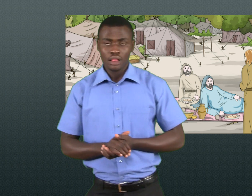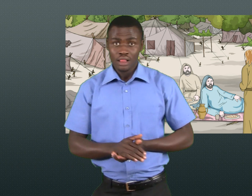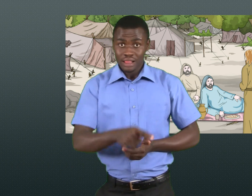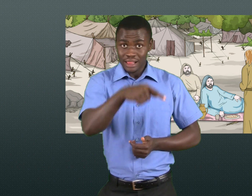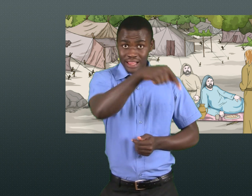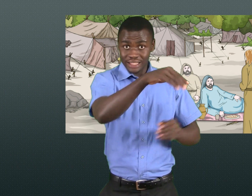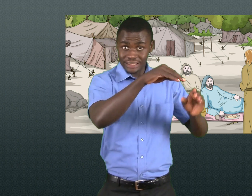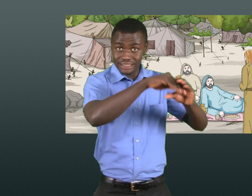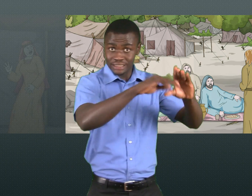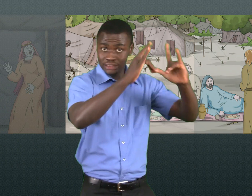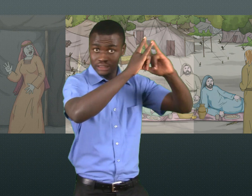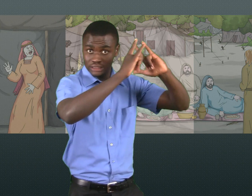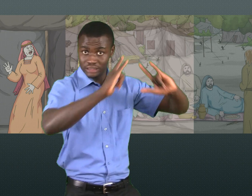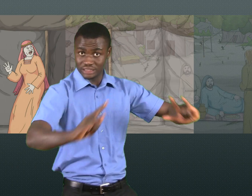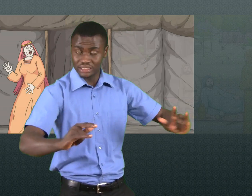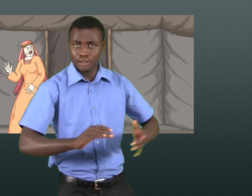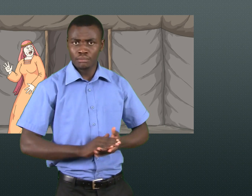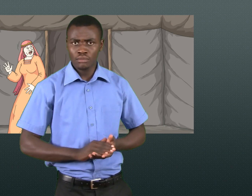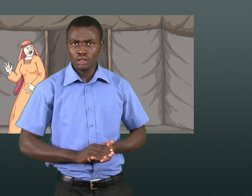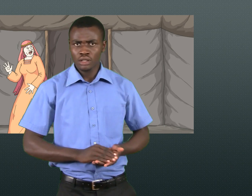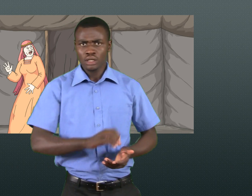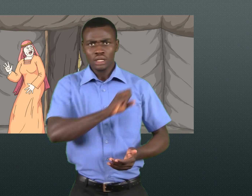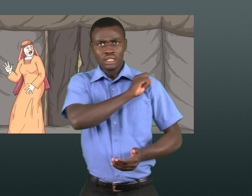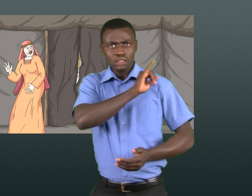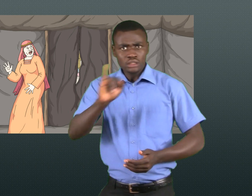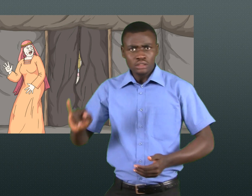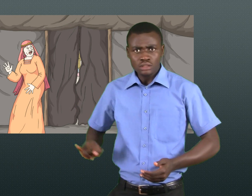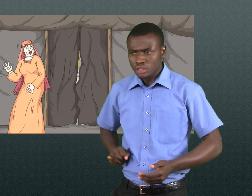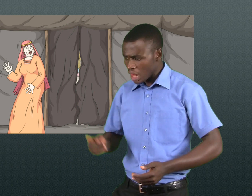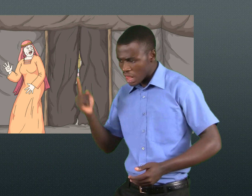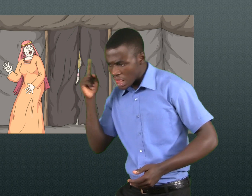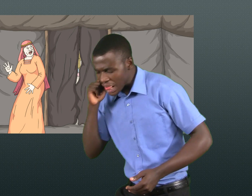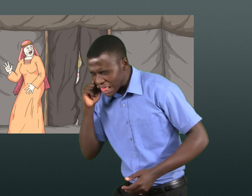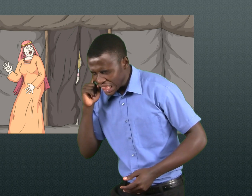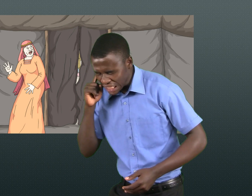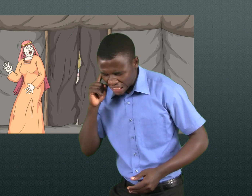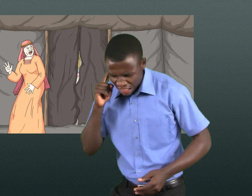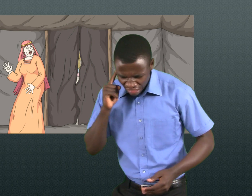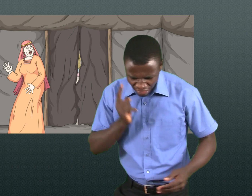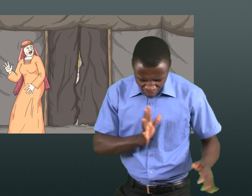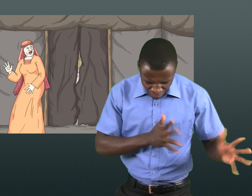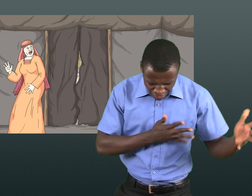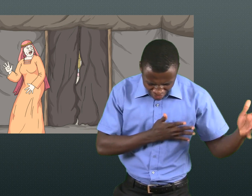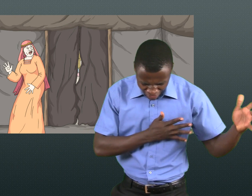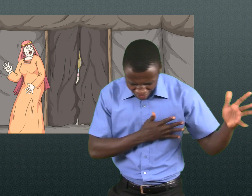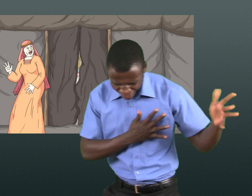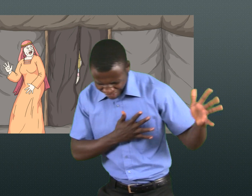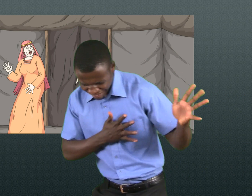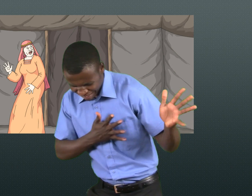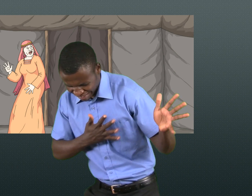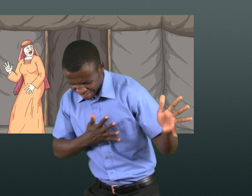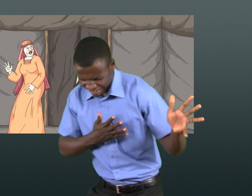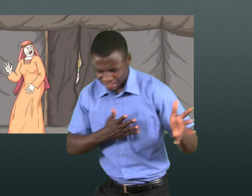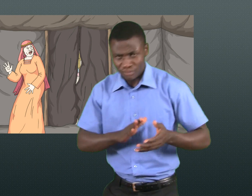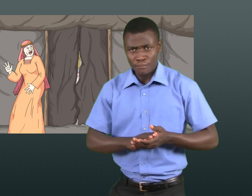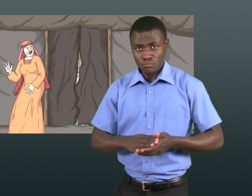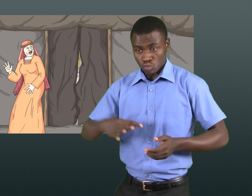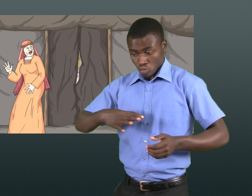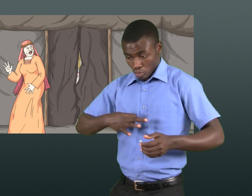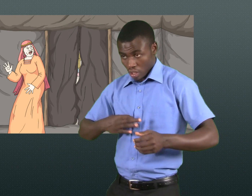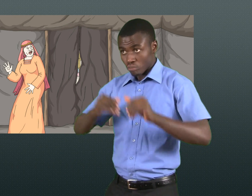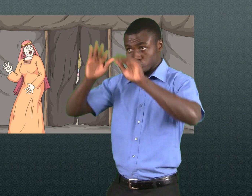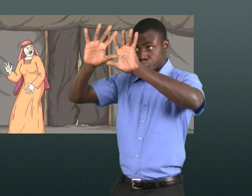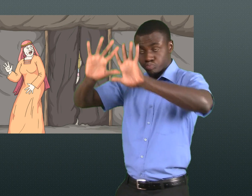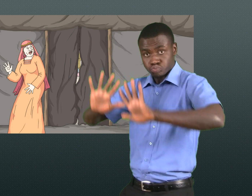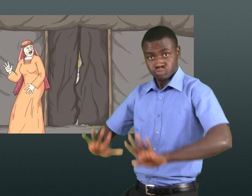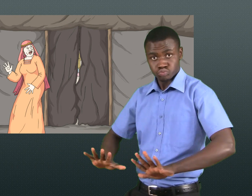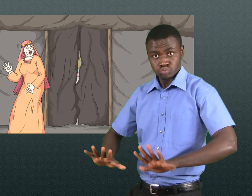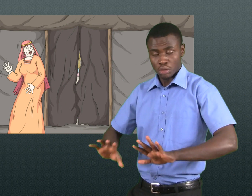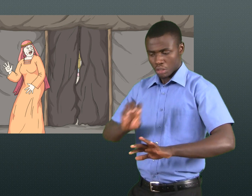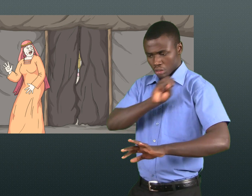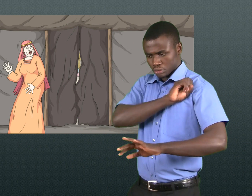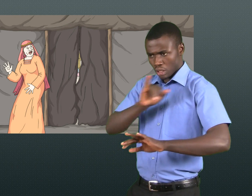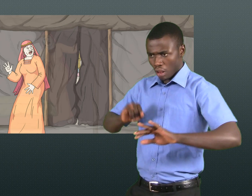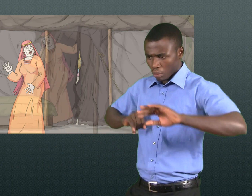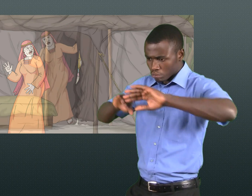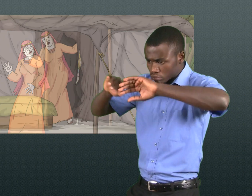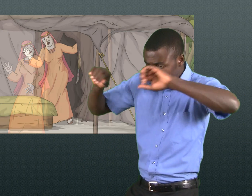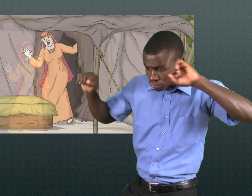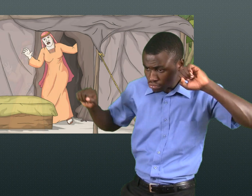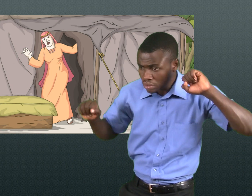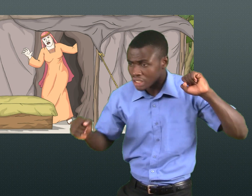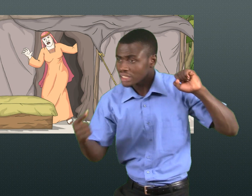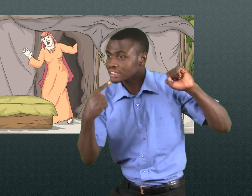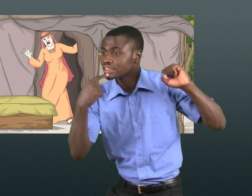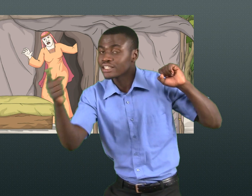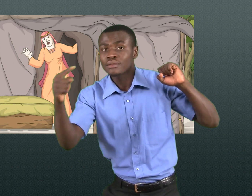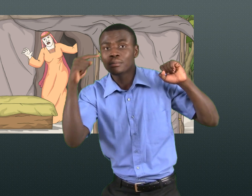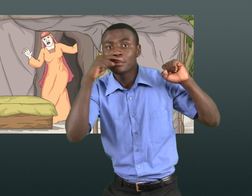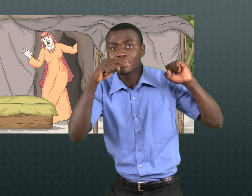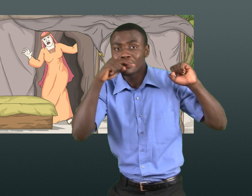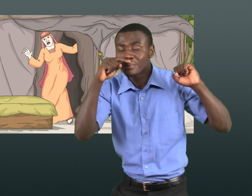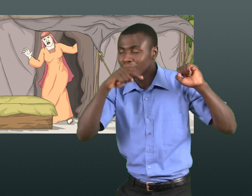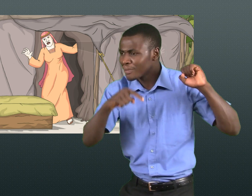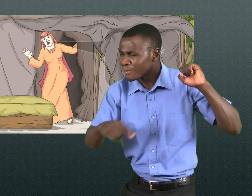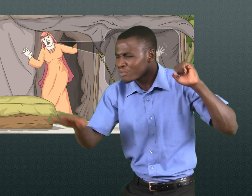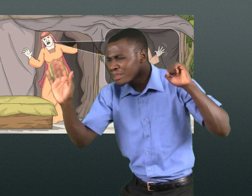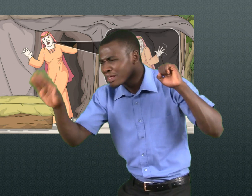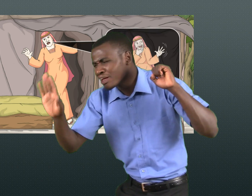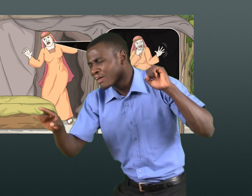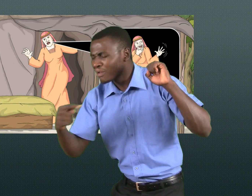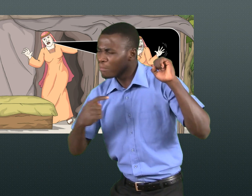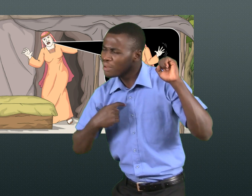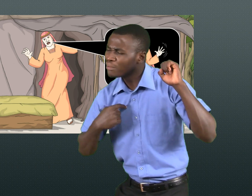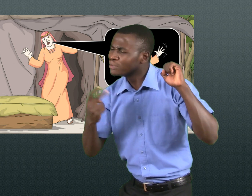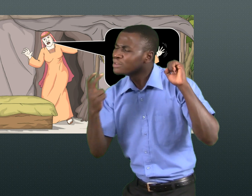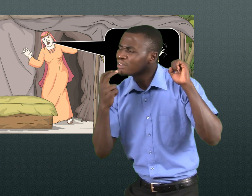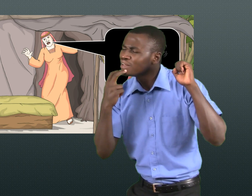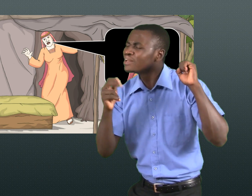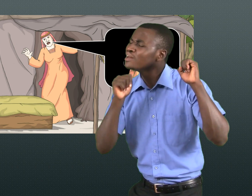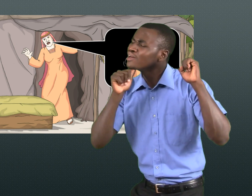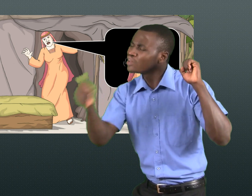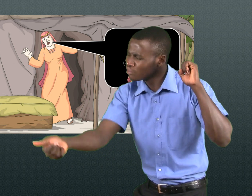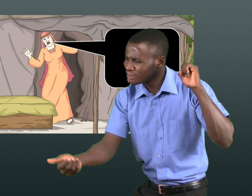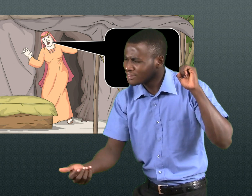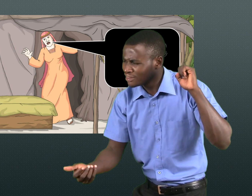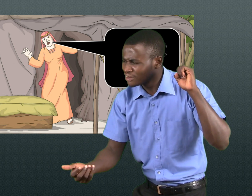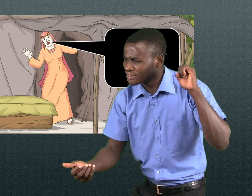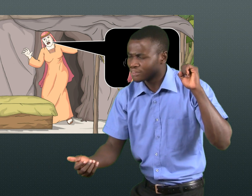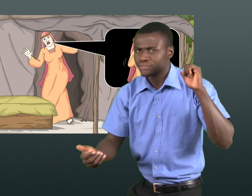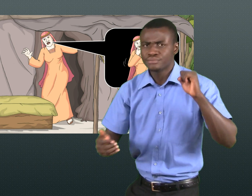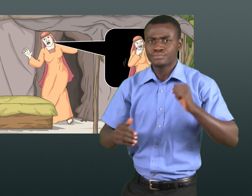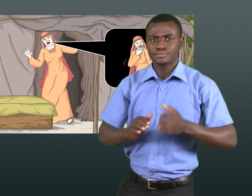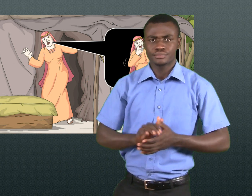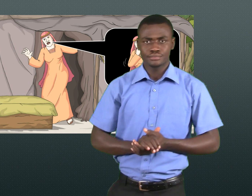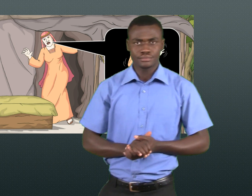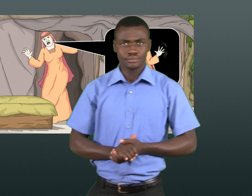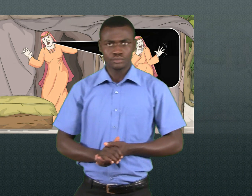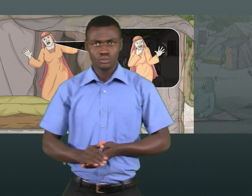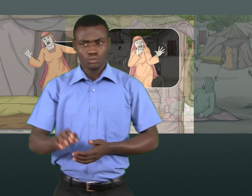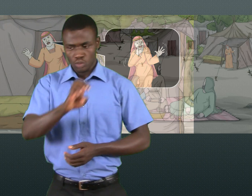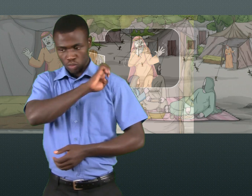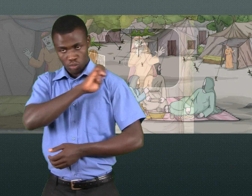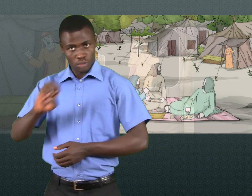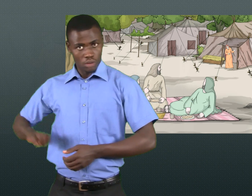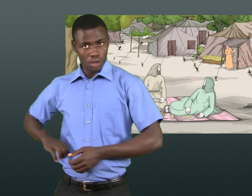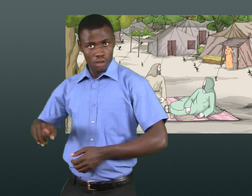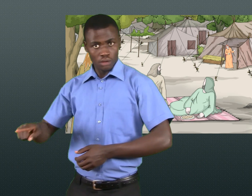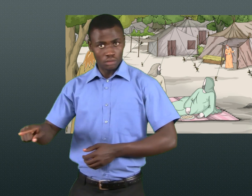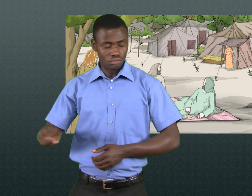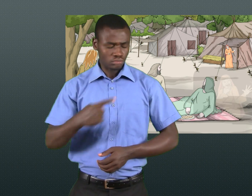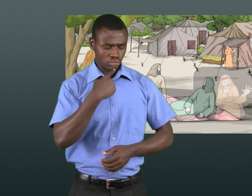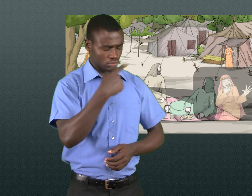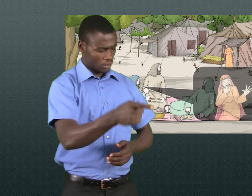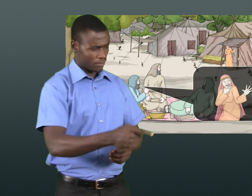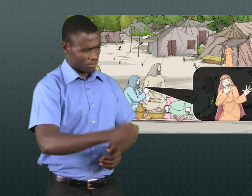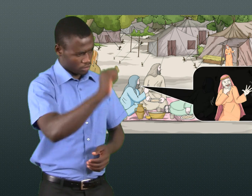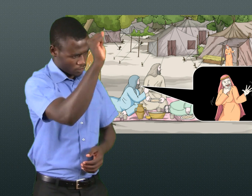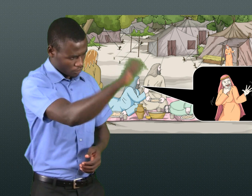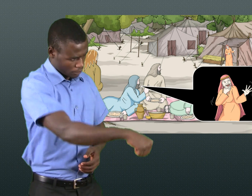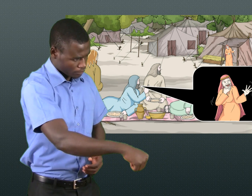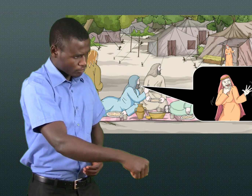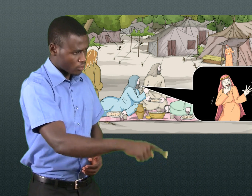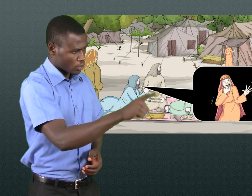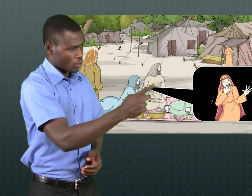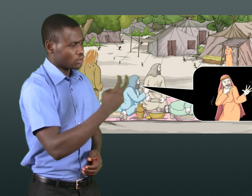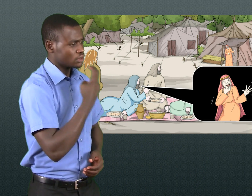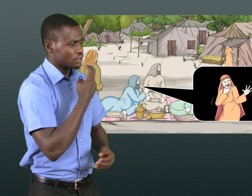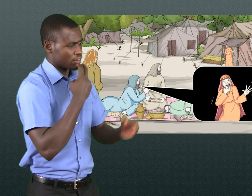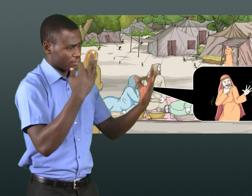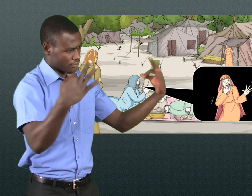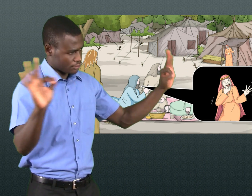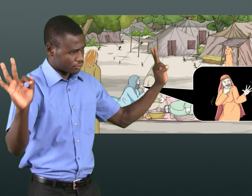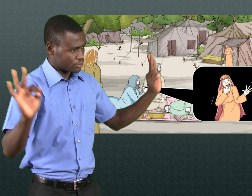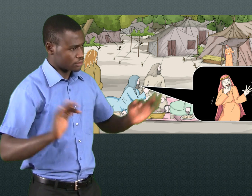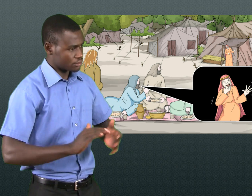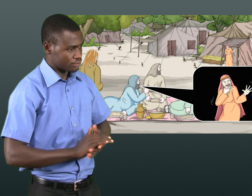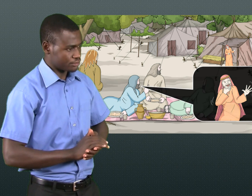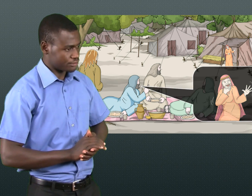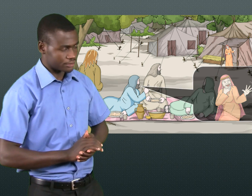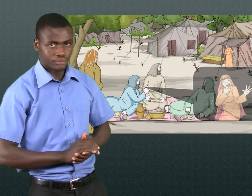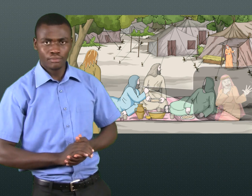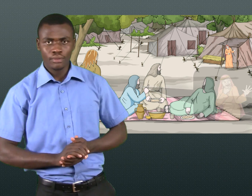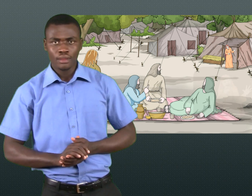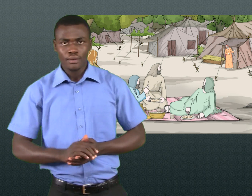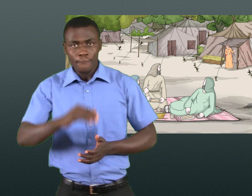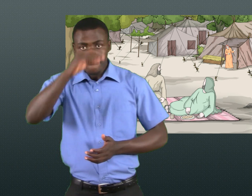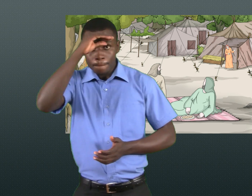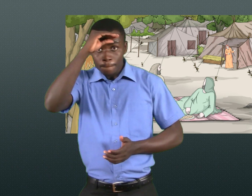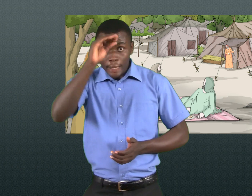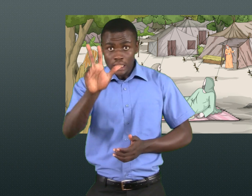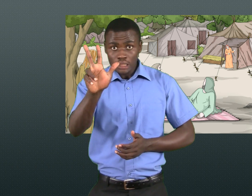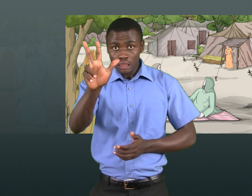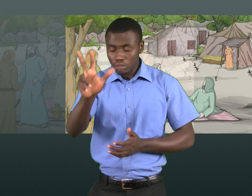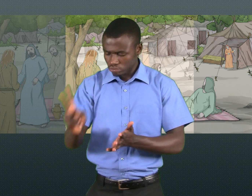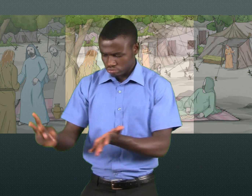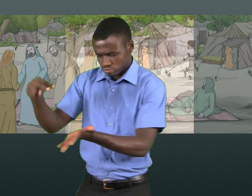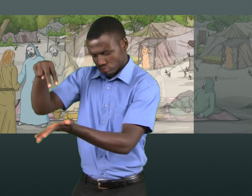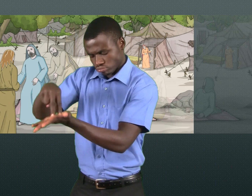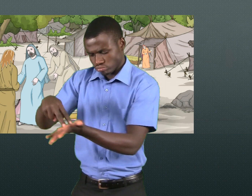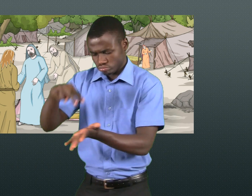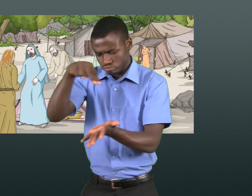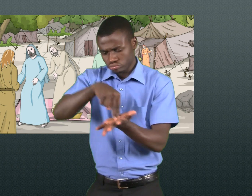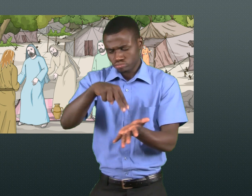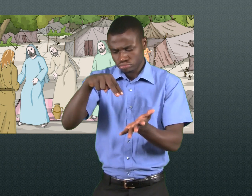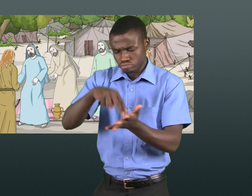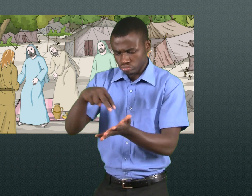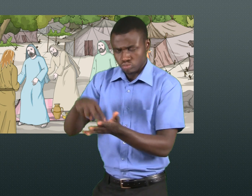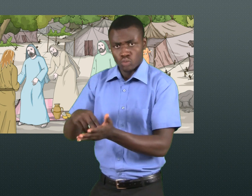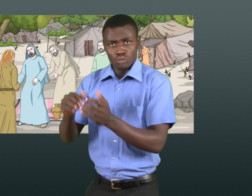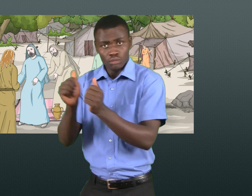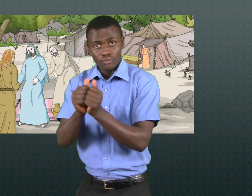But Sarah was afraid, so she denied it and said, “I did not laugh.” “No,” replied the LORD, “but you did laugh.”